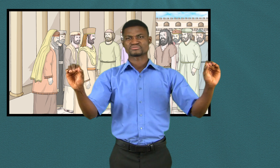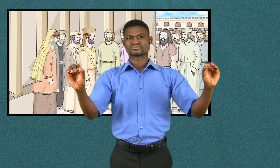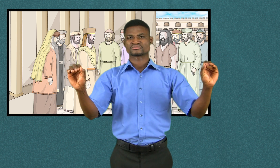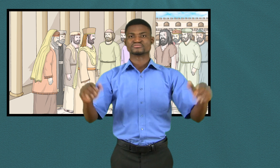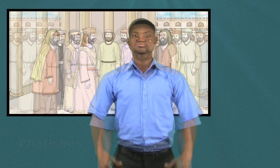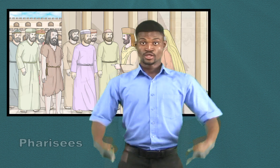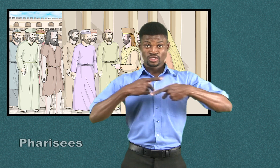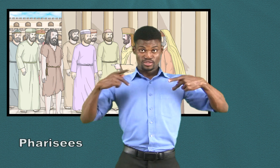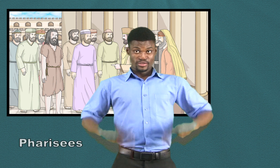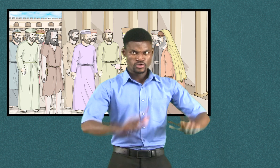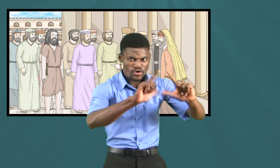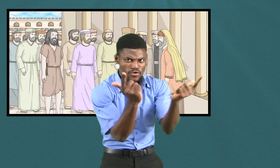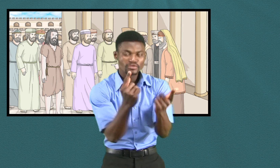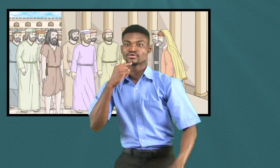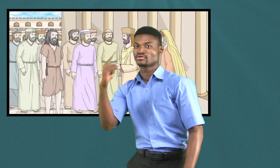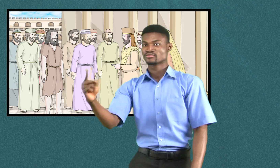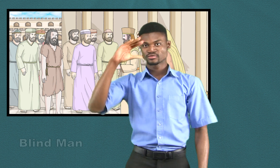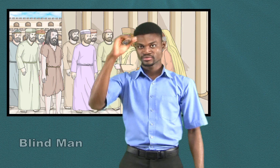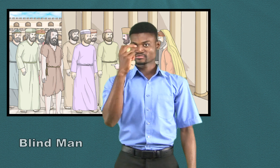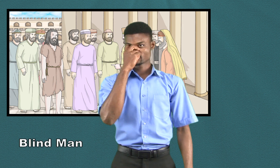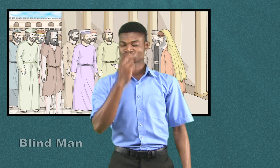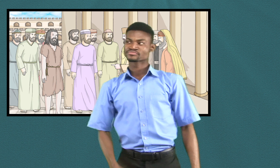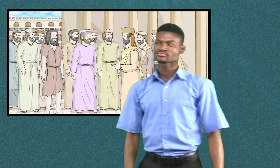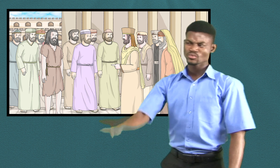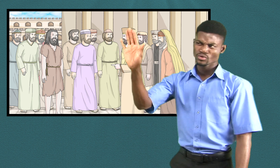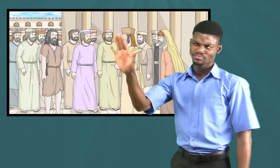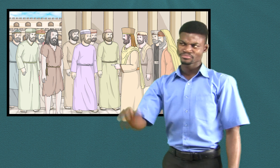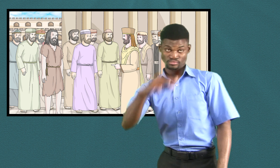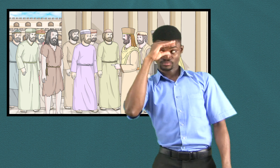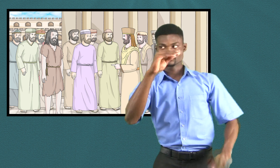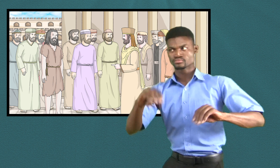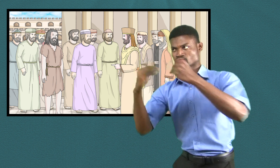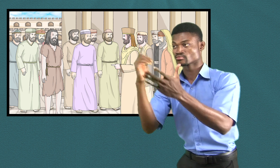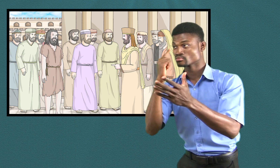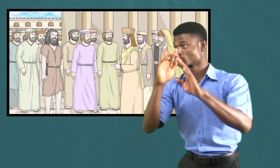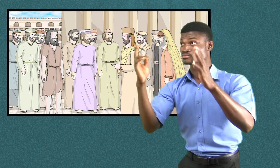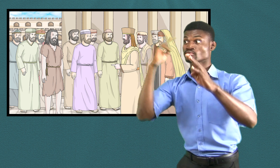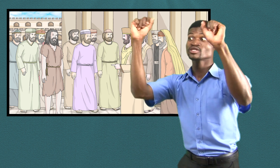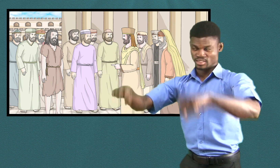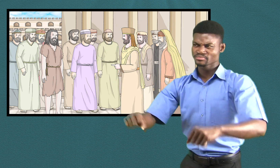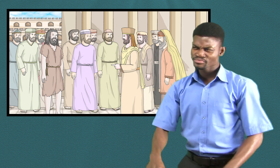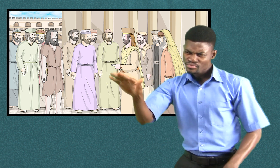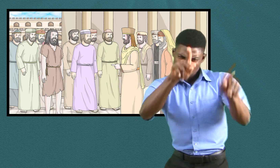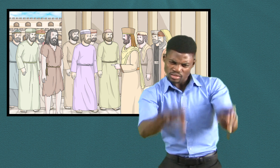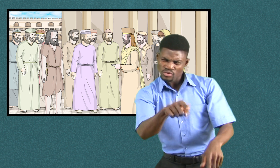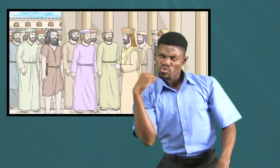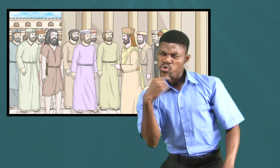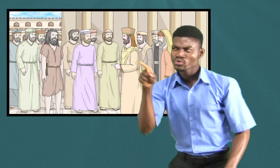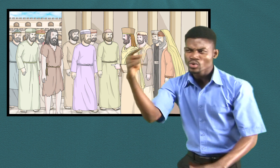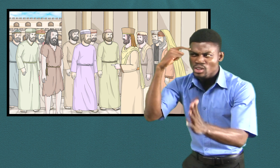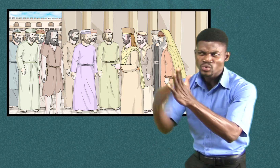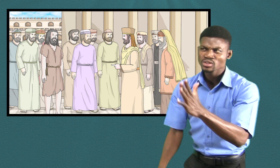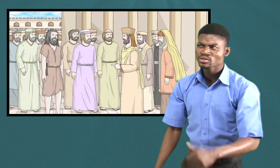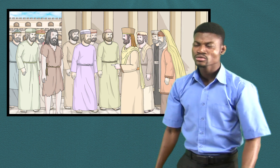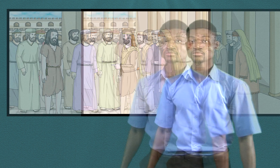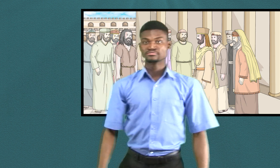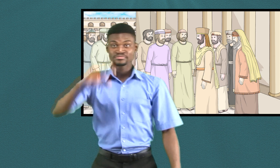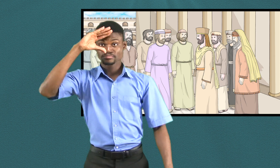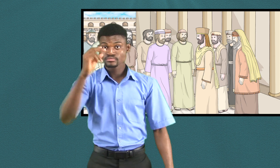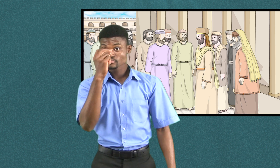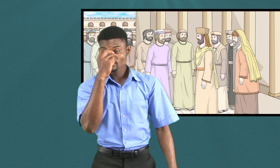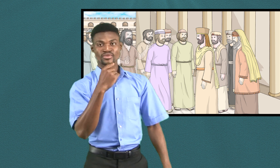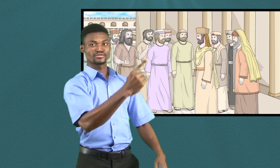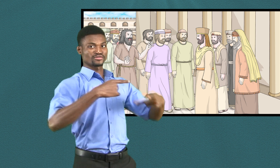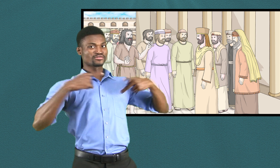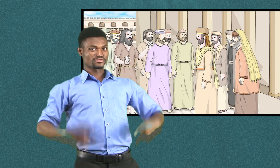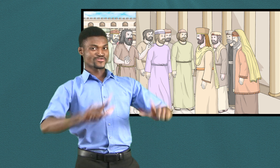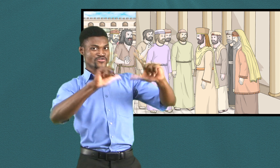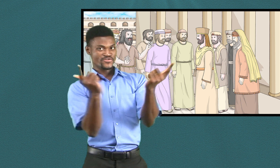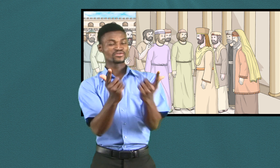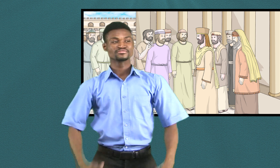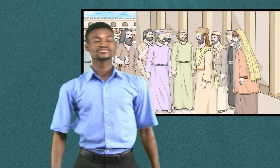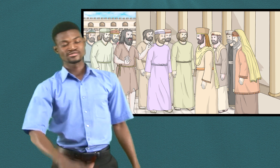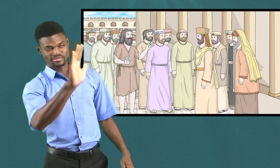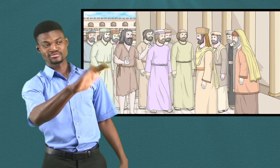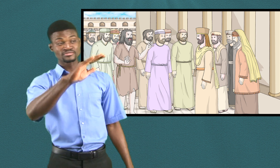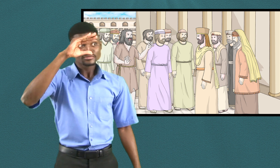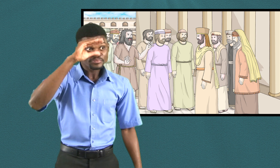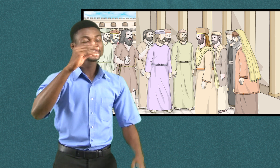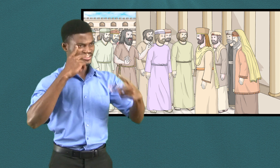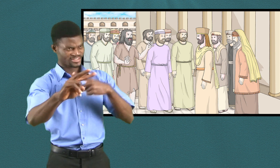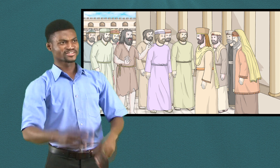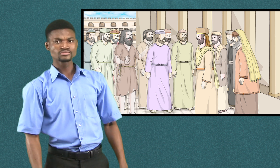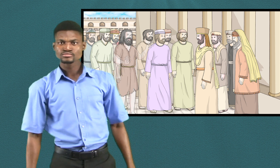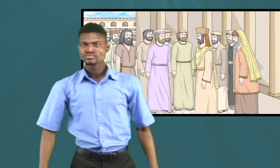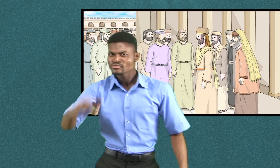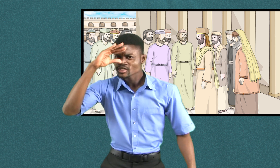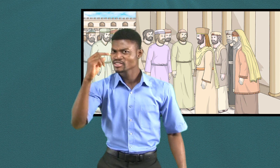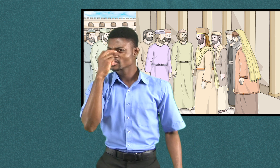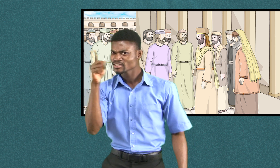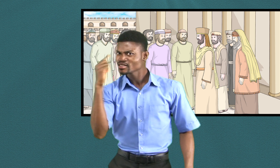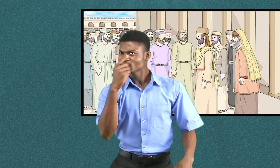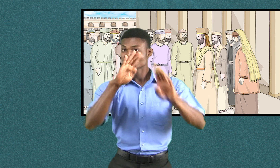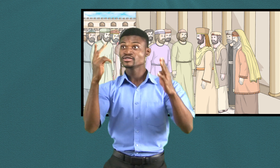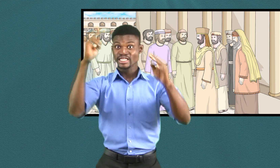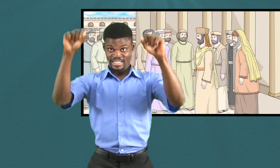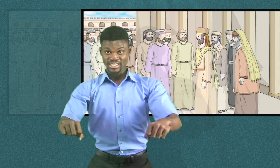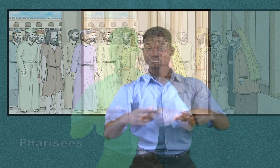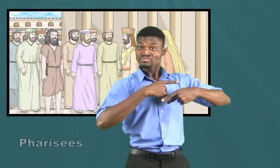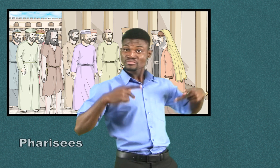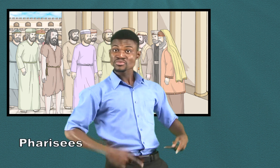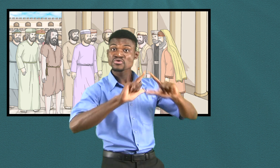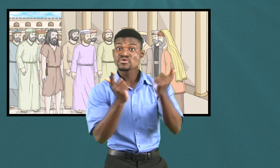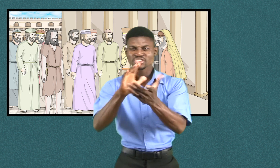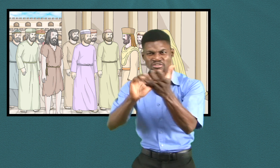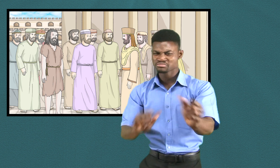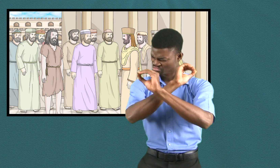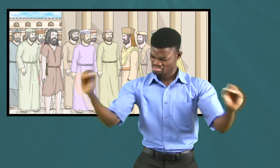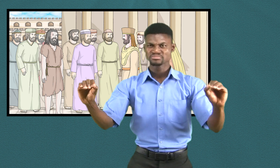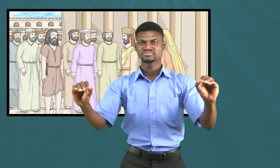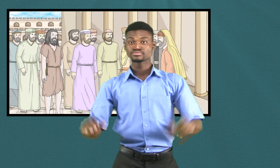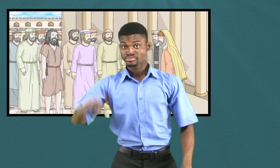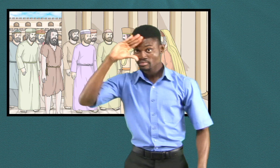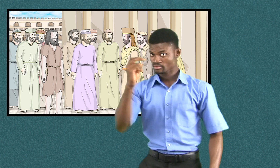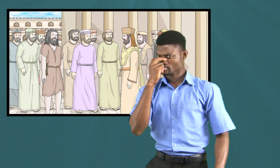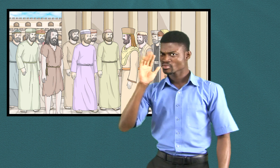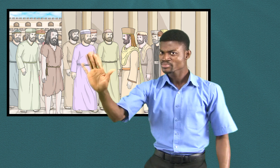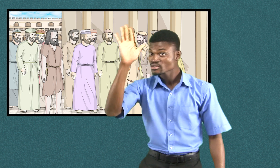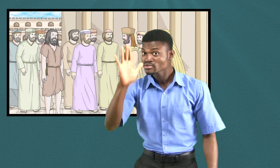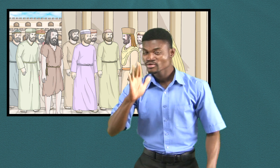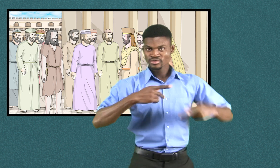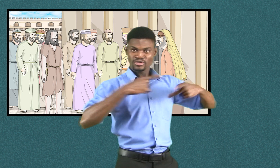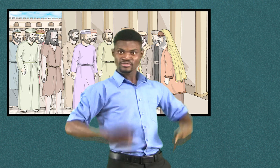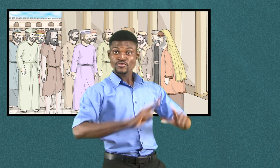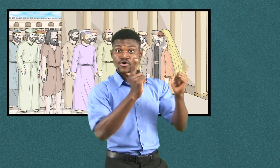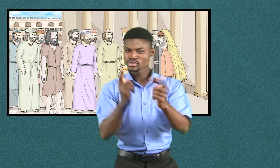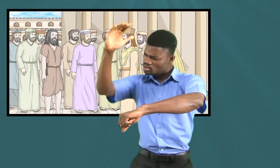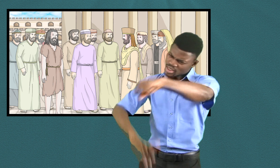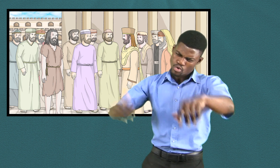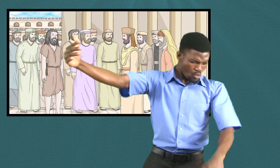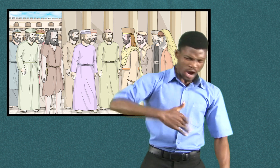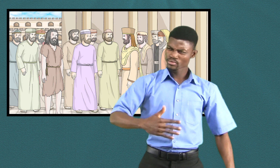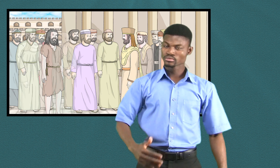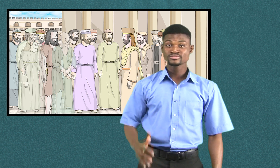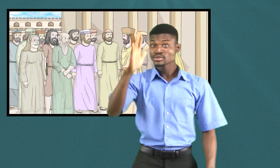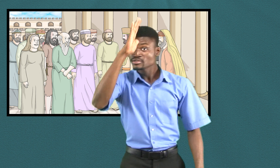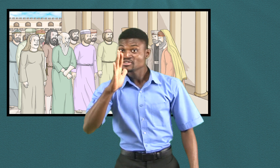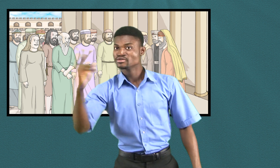So once again they asked the man who had been blind, “What do you say about Him, since it was your eyes He opened?” “He is a prophet,” the man replied.